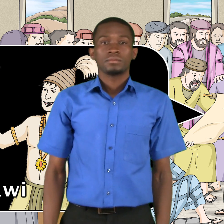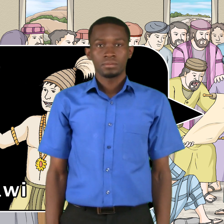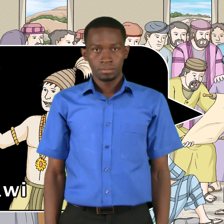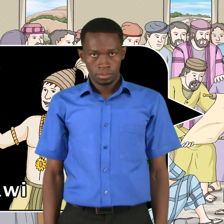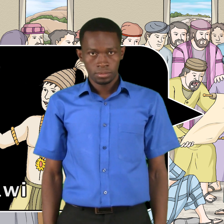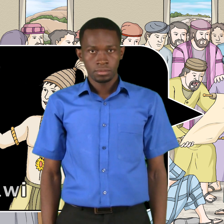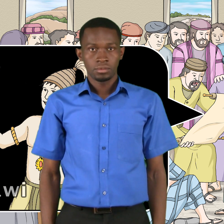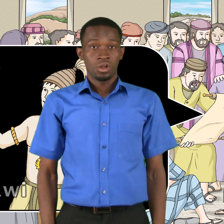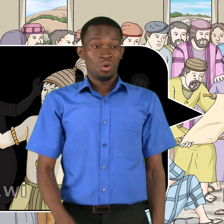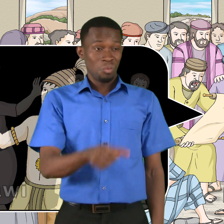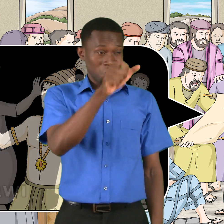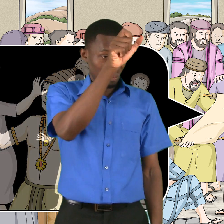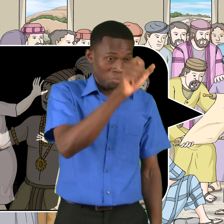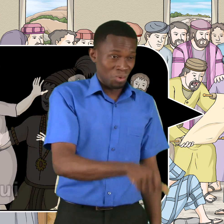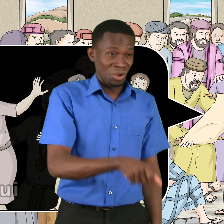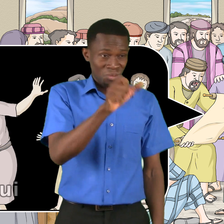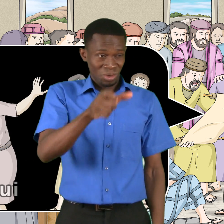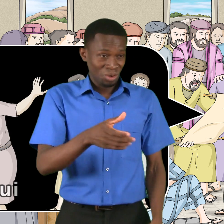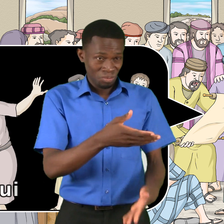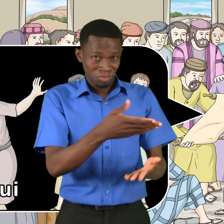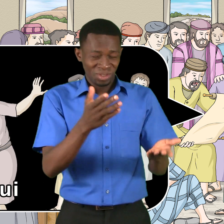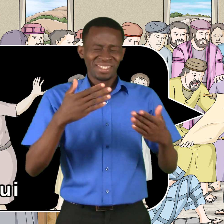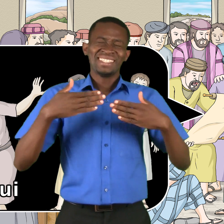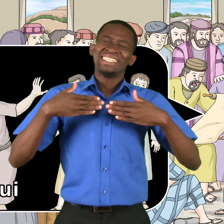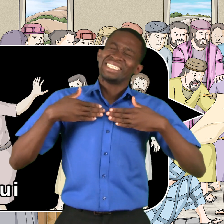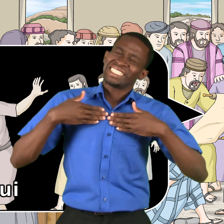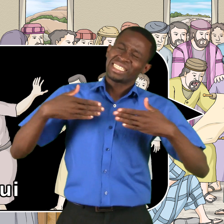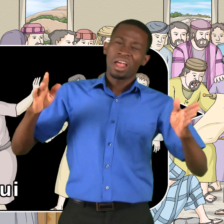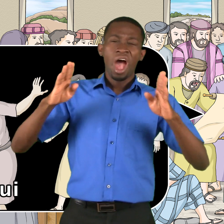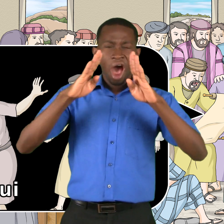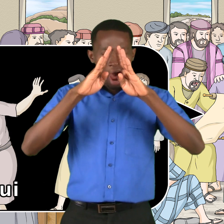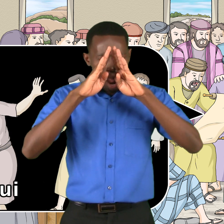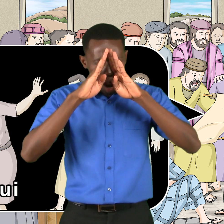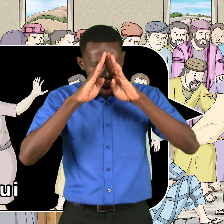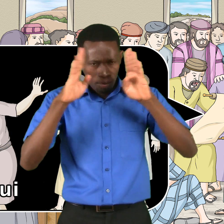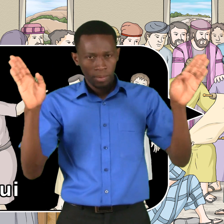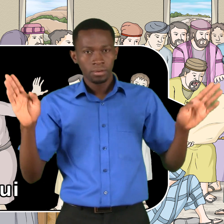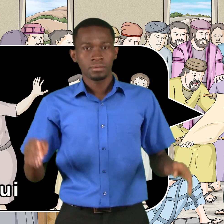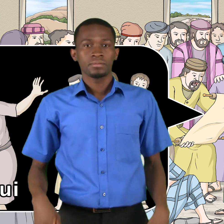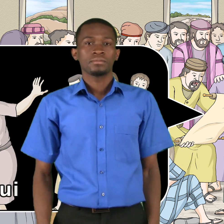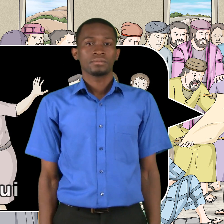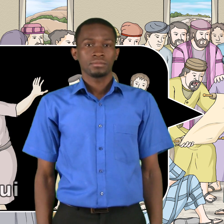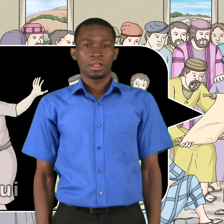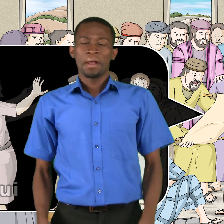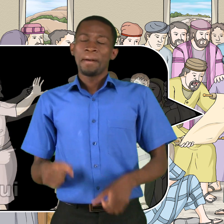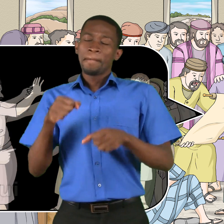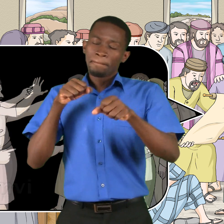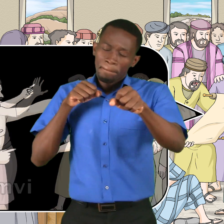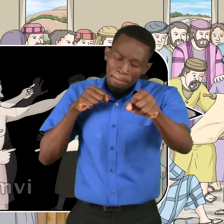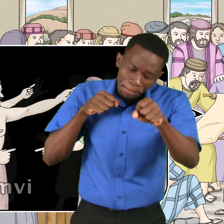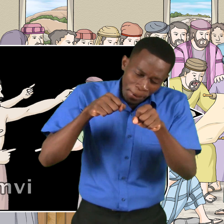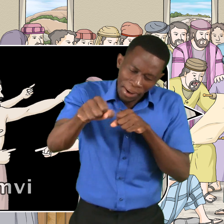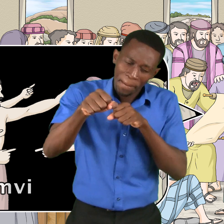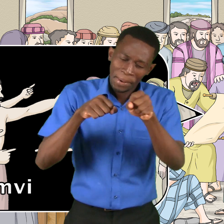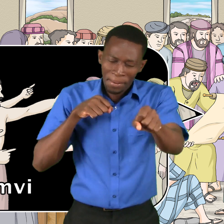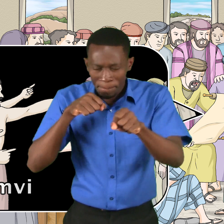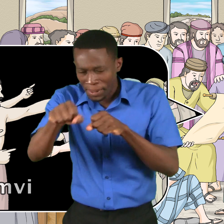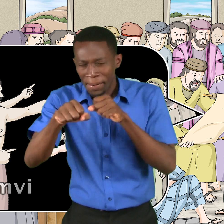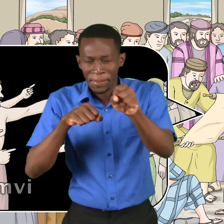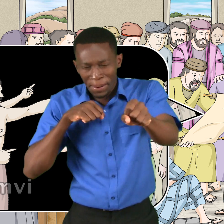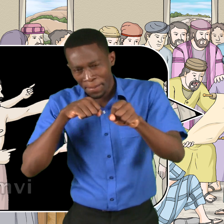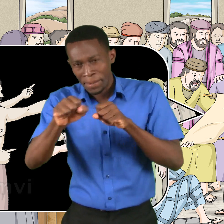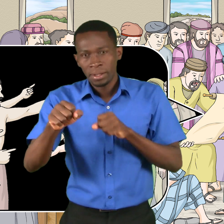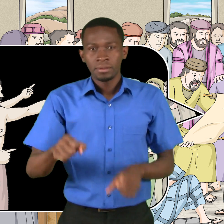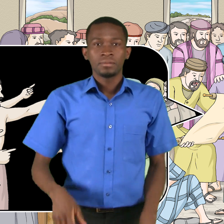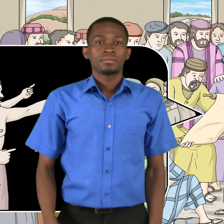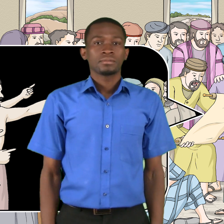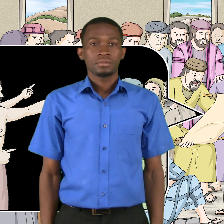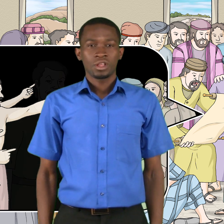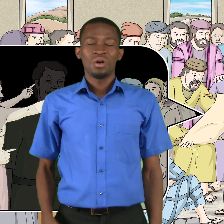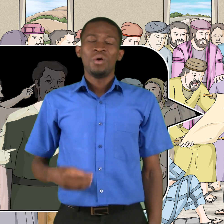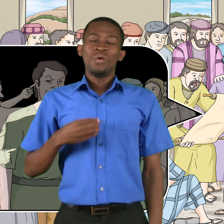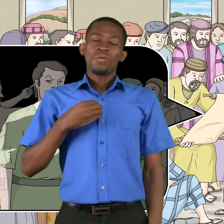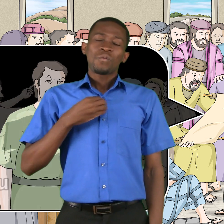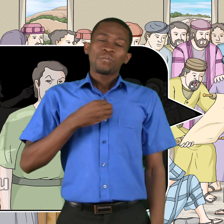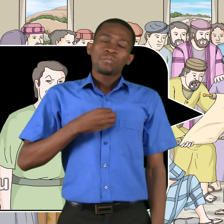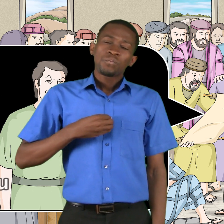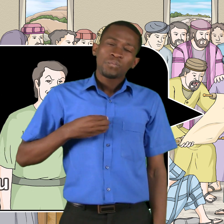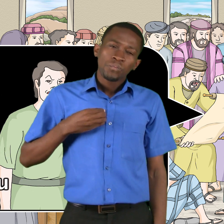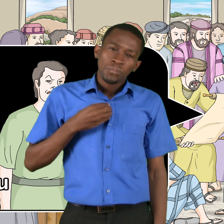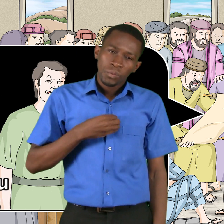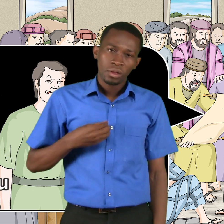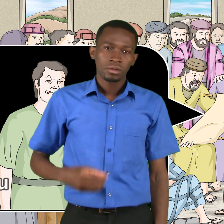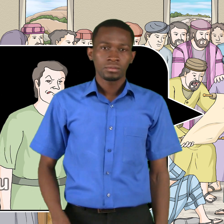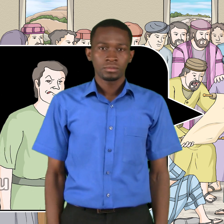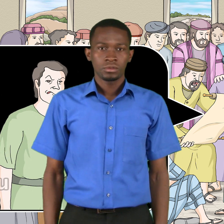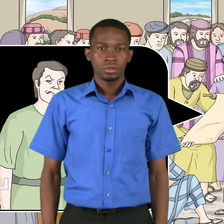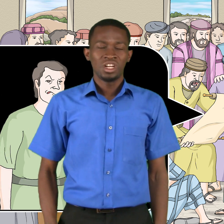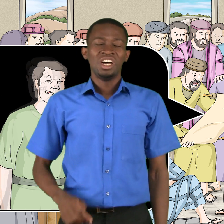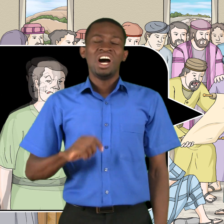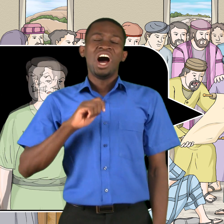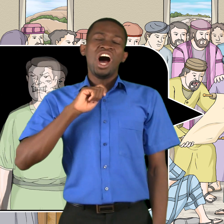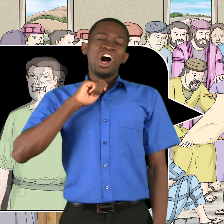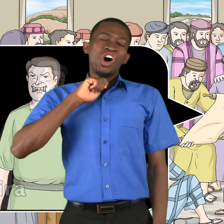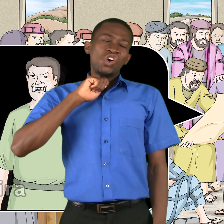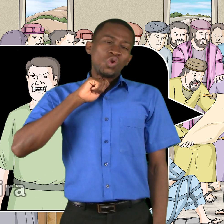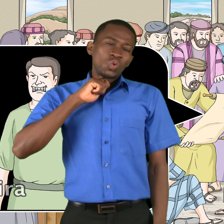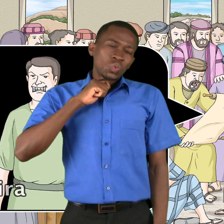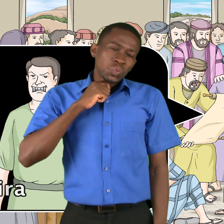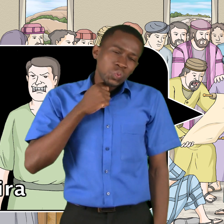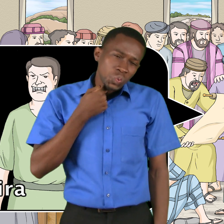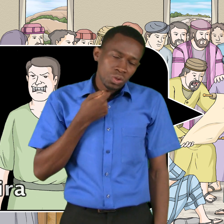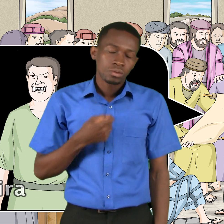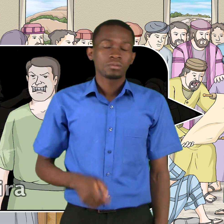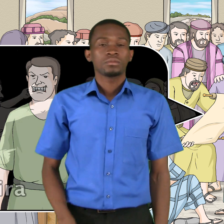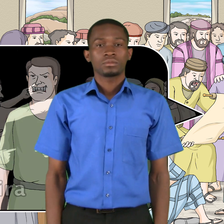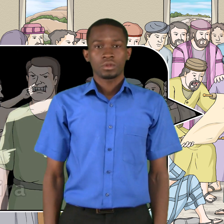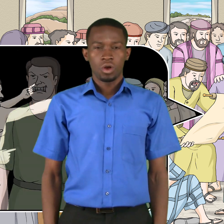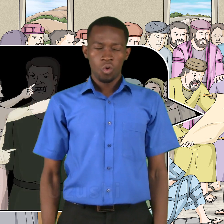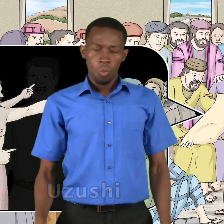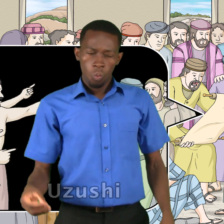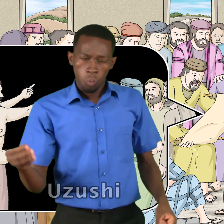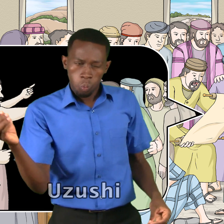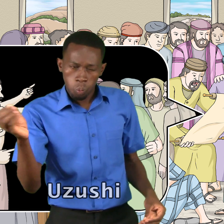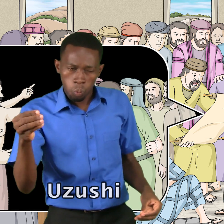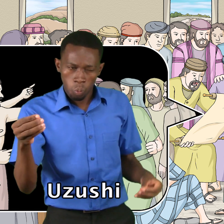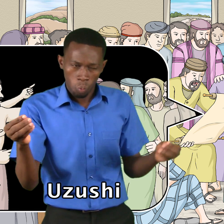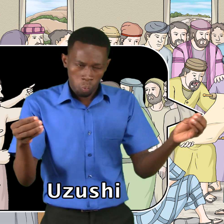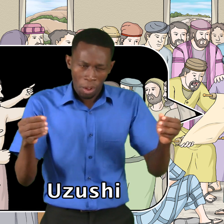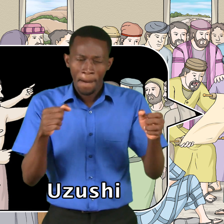hatred, discord, jealousy, and rage;